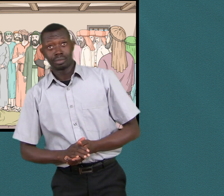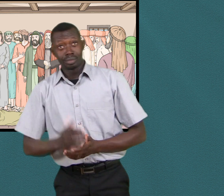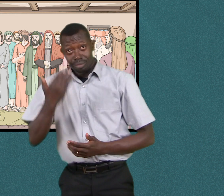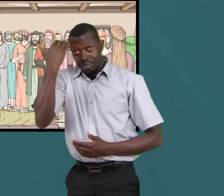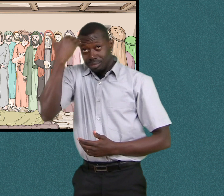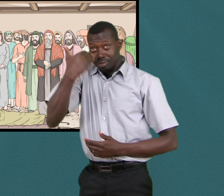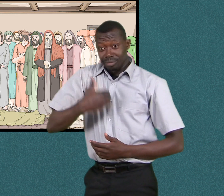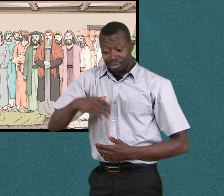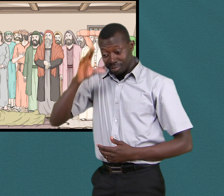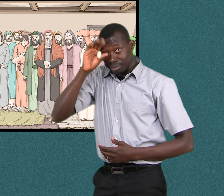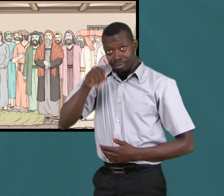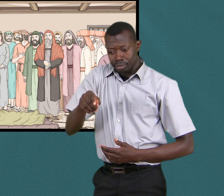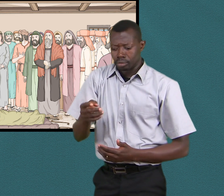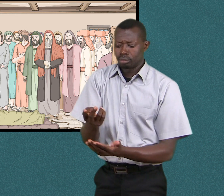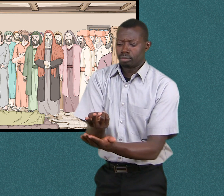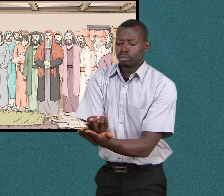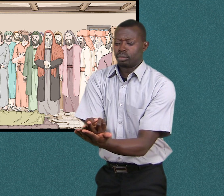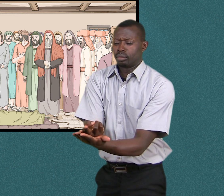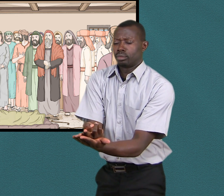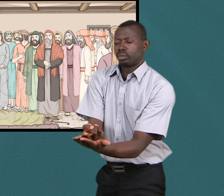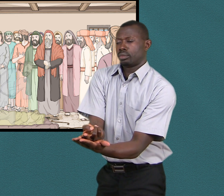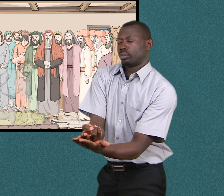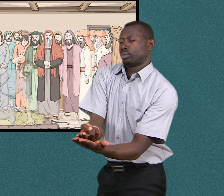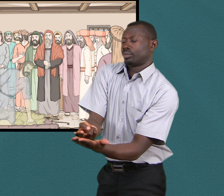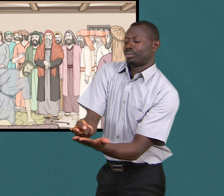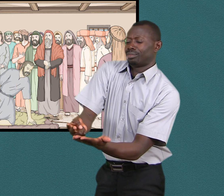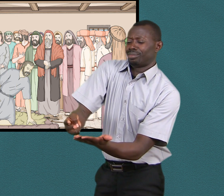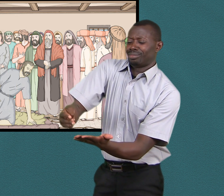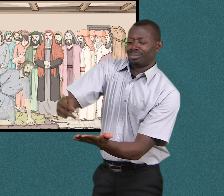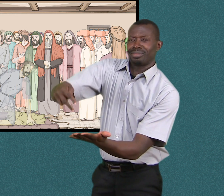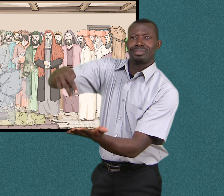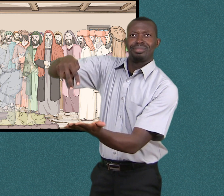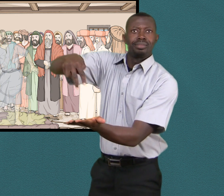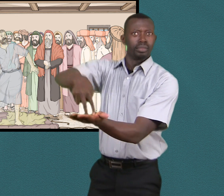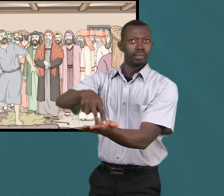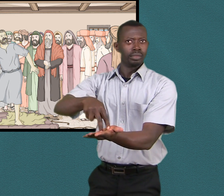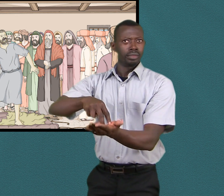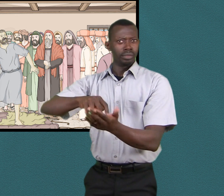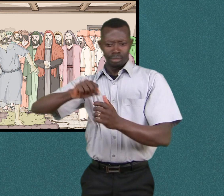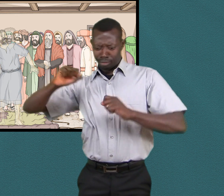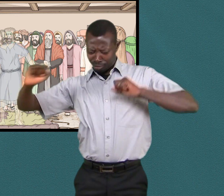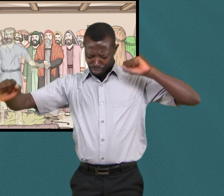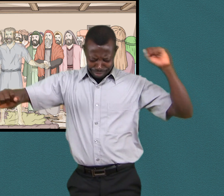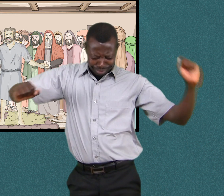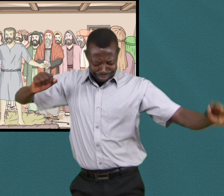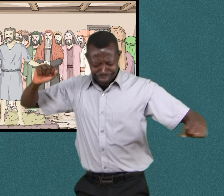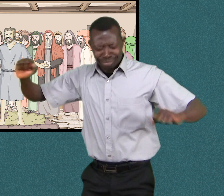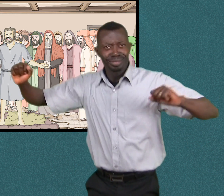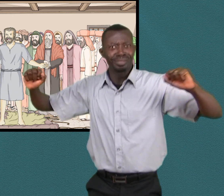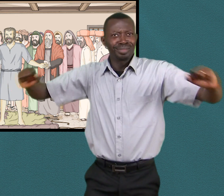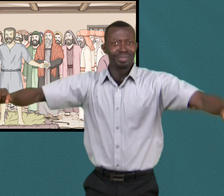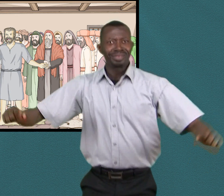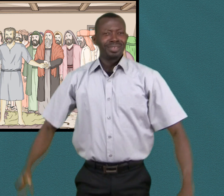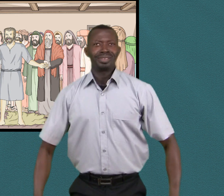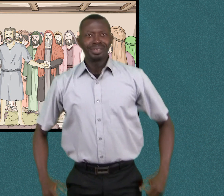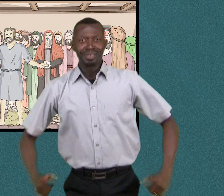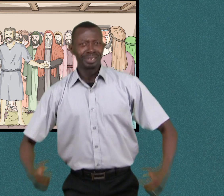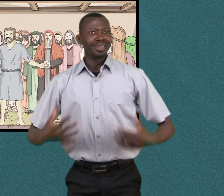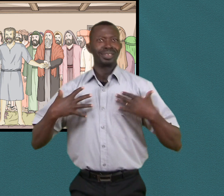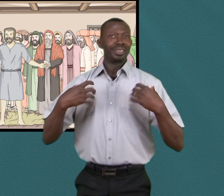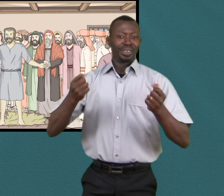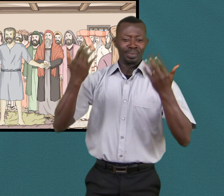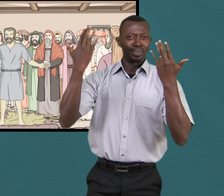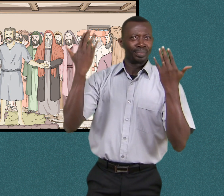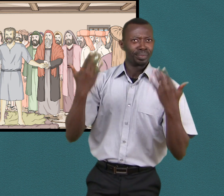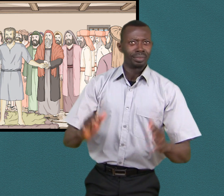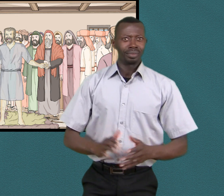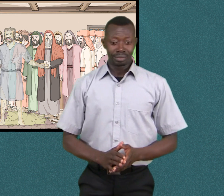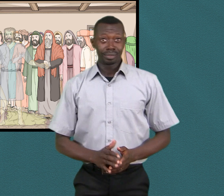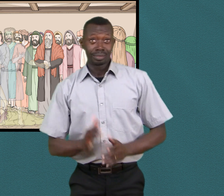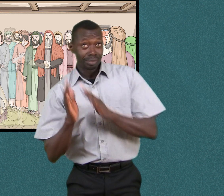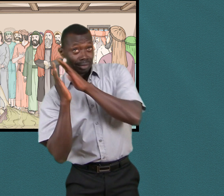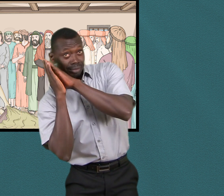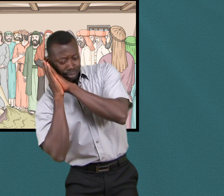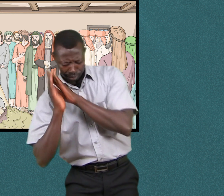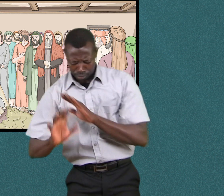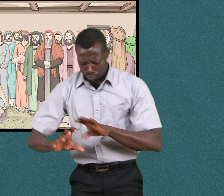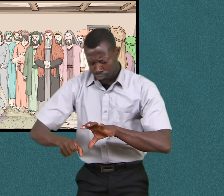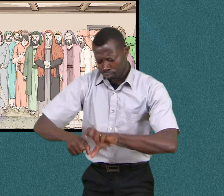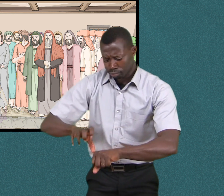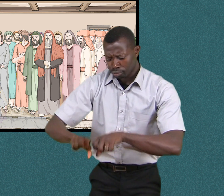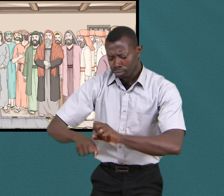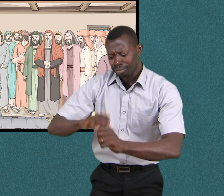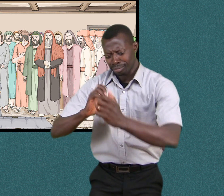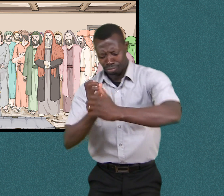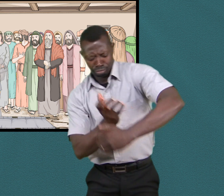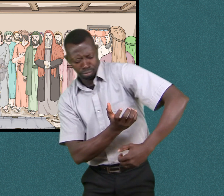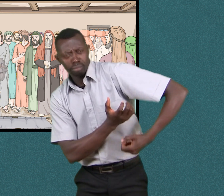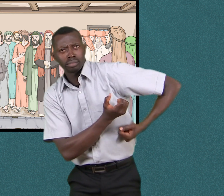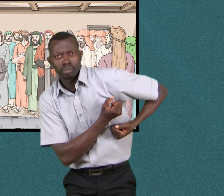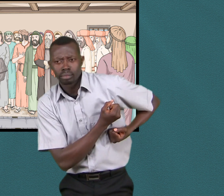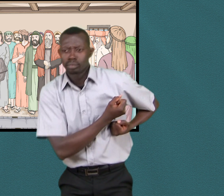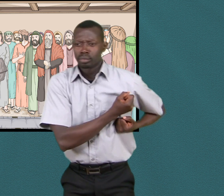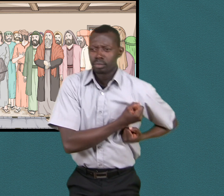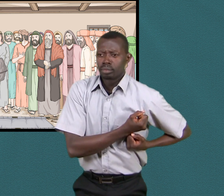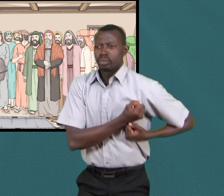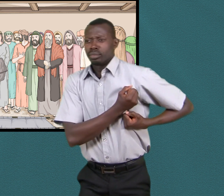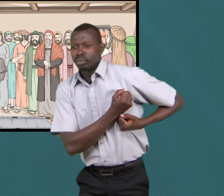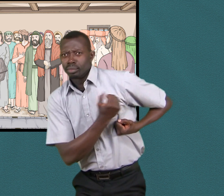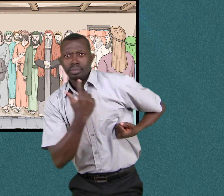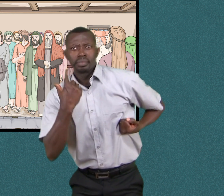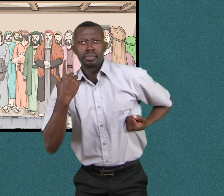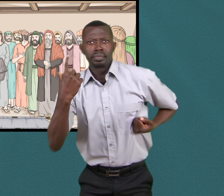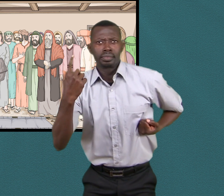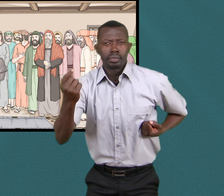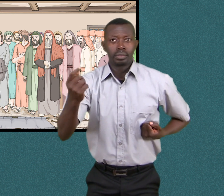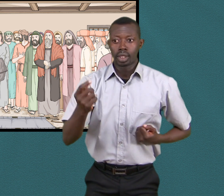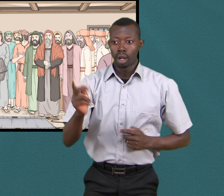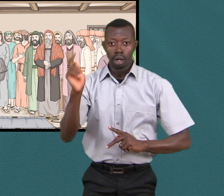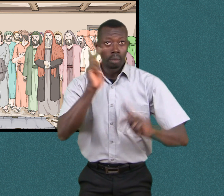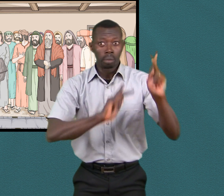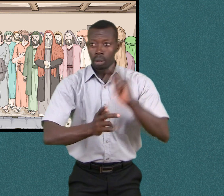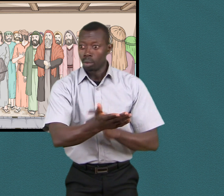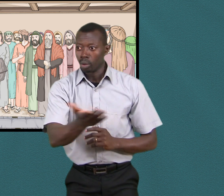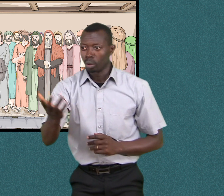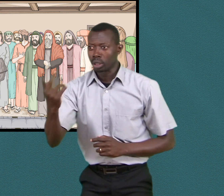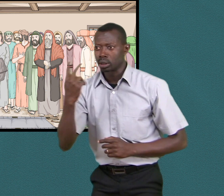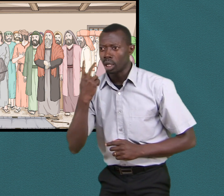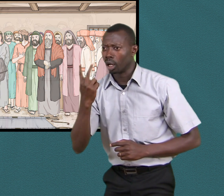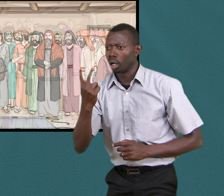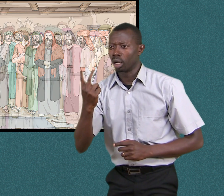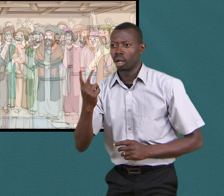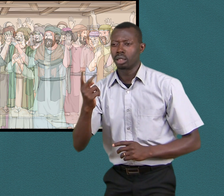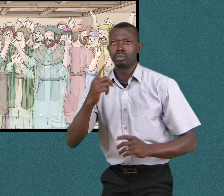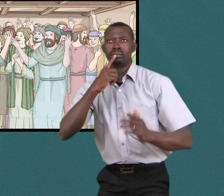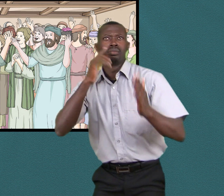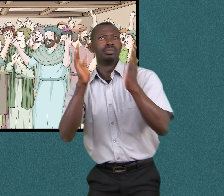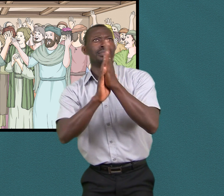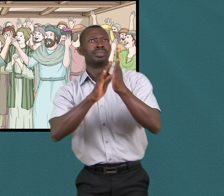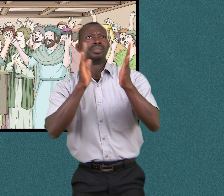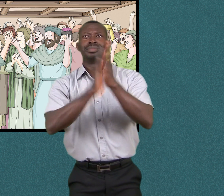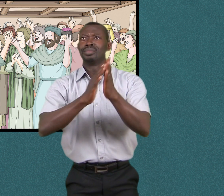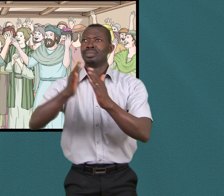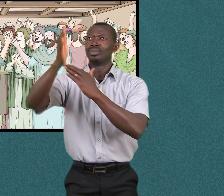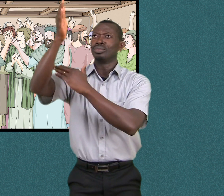And immediately the man got up, picked up his mat, and walked out in front of them all.